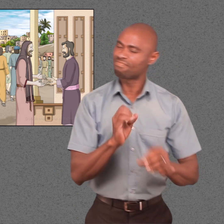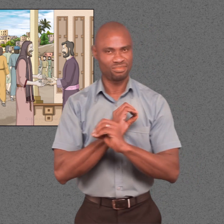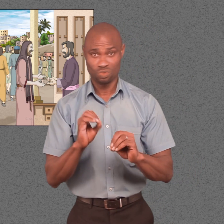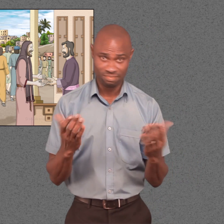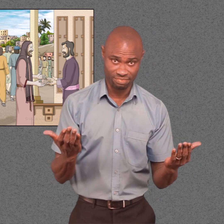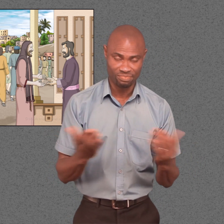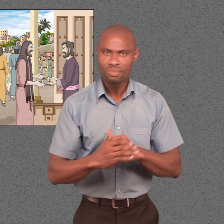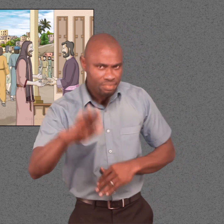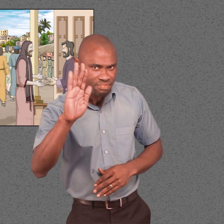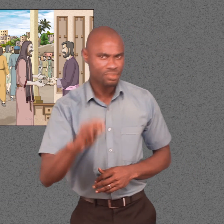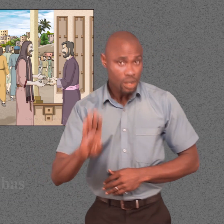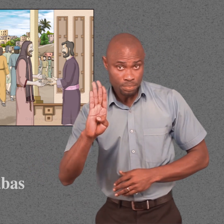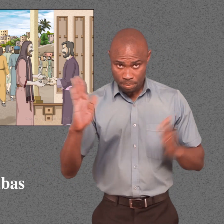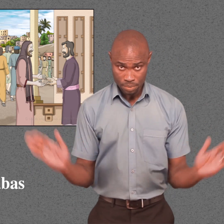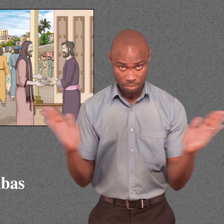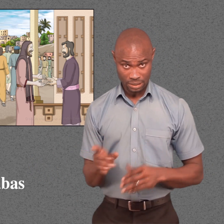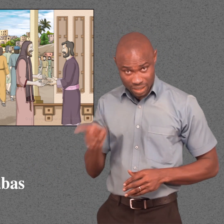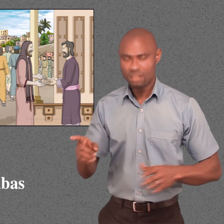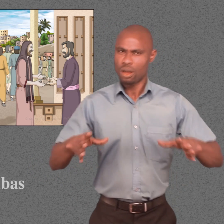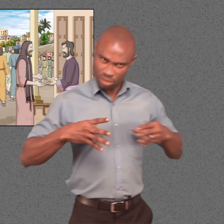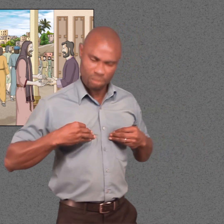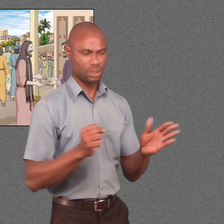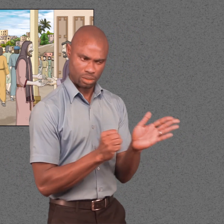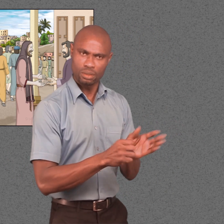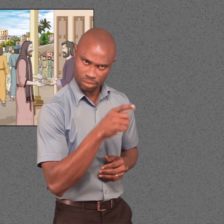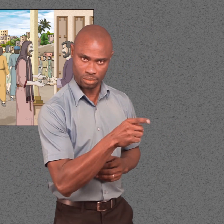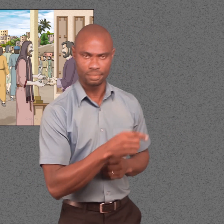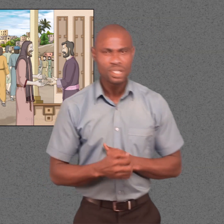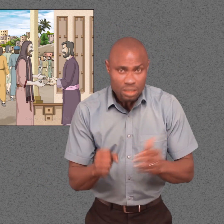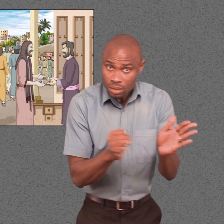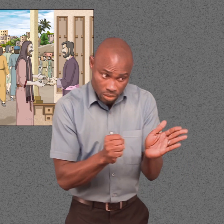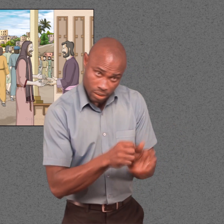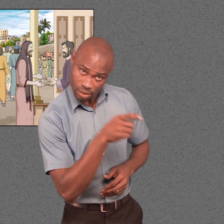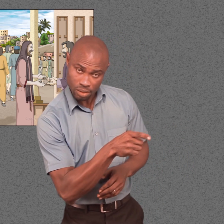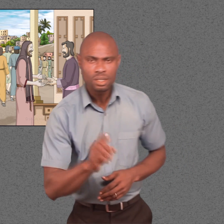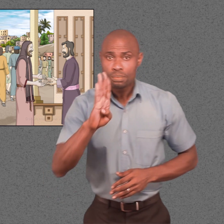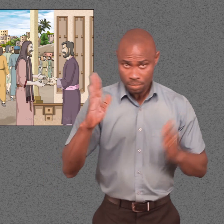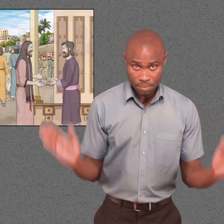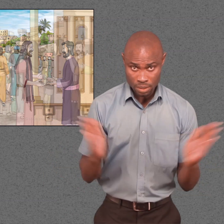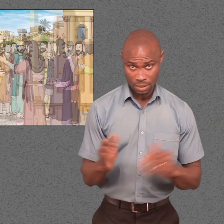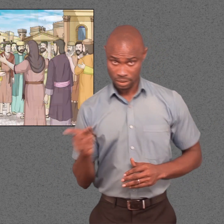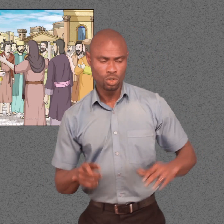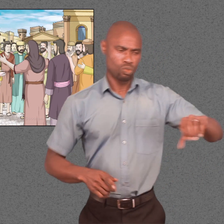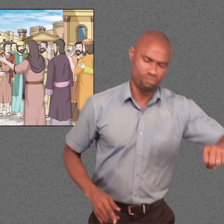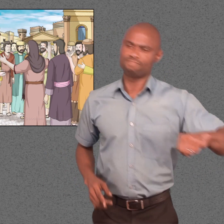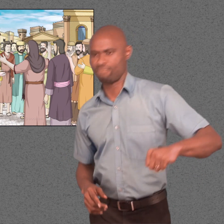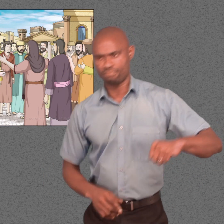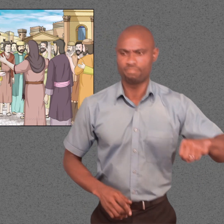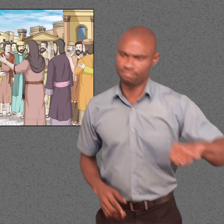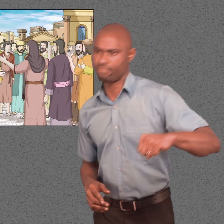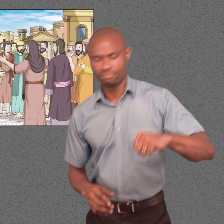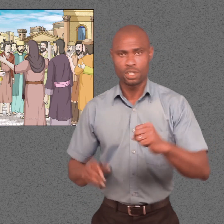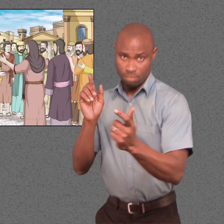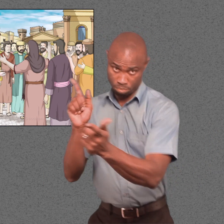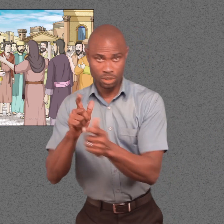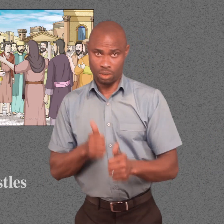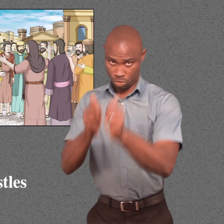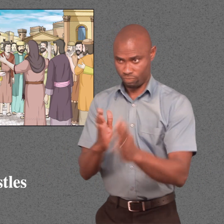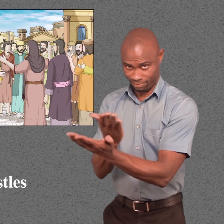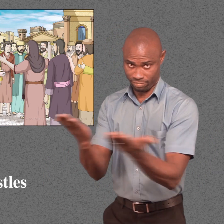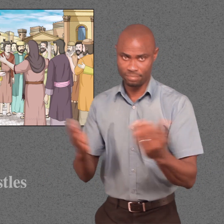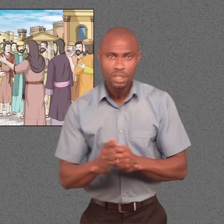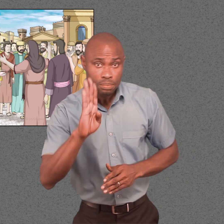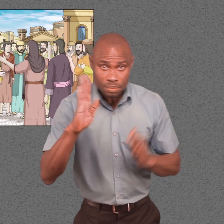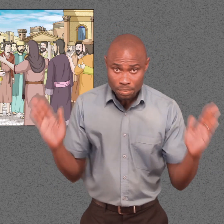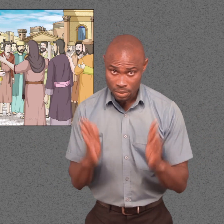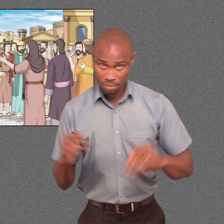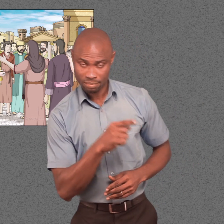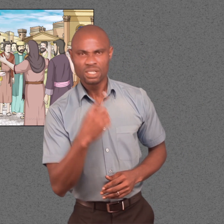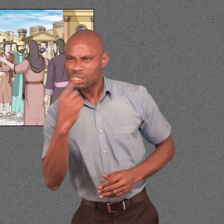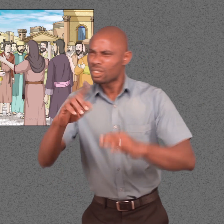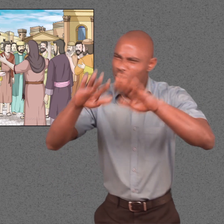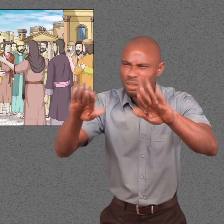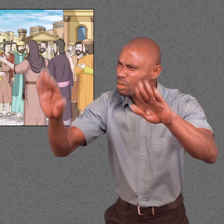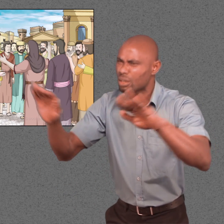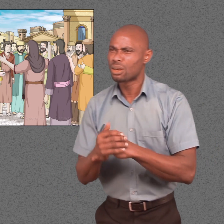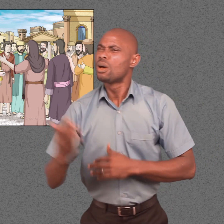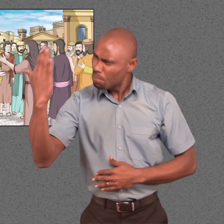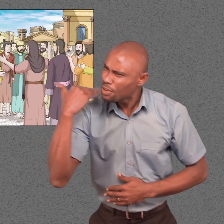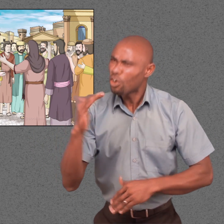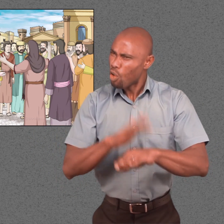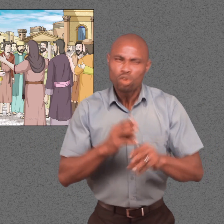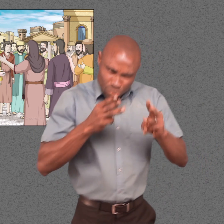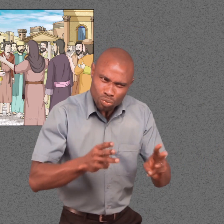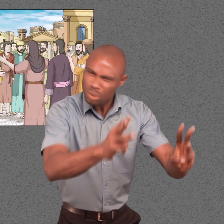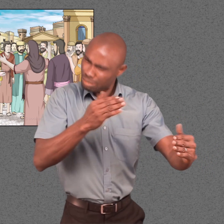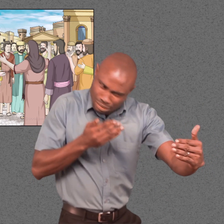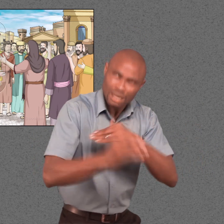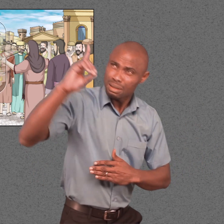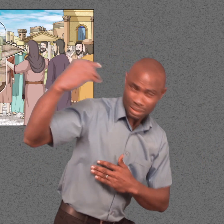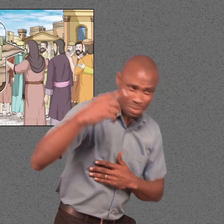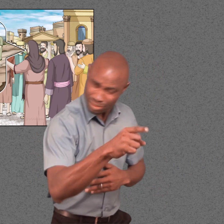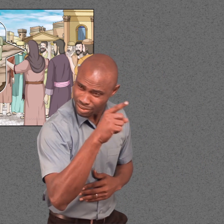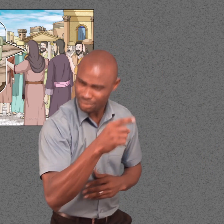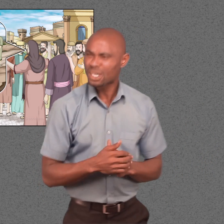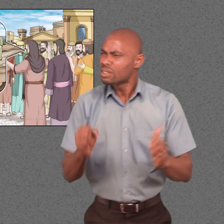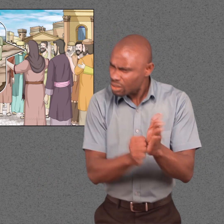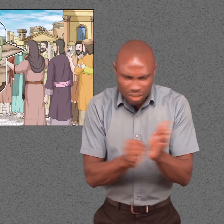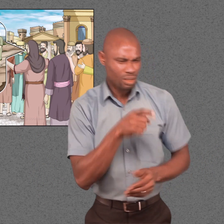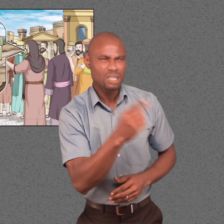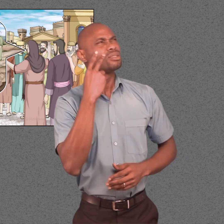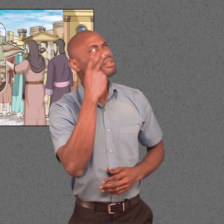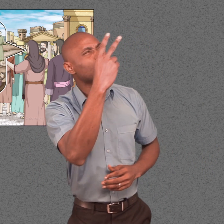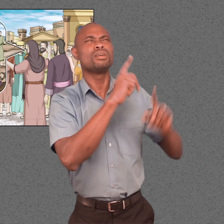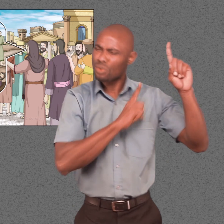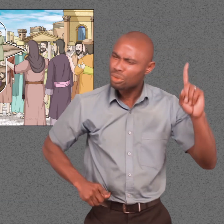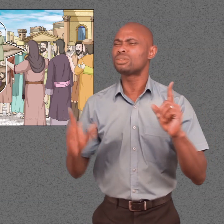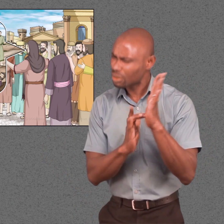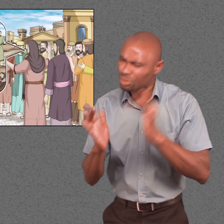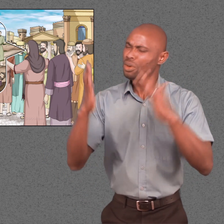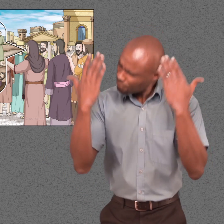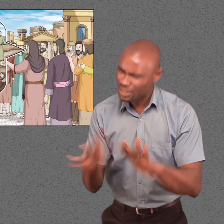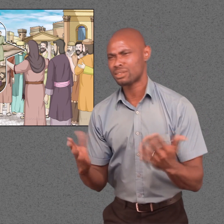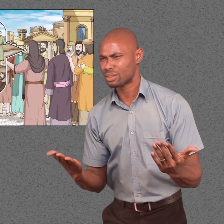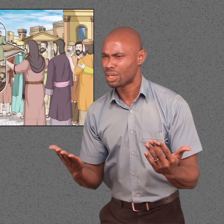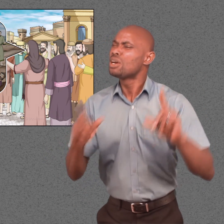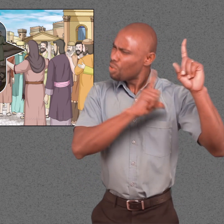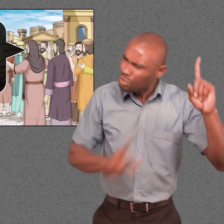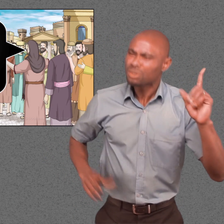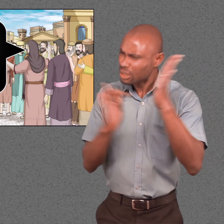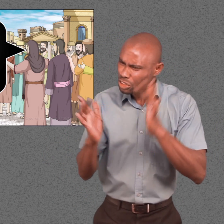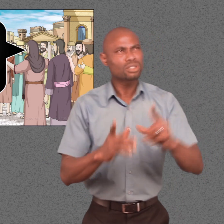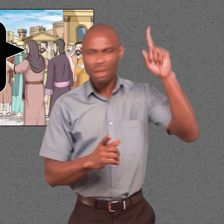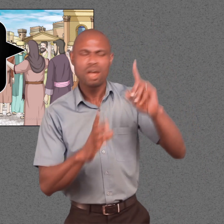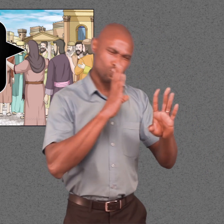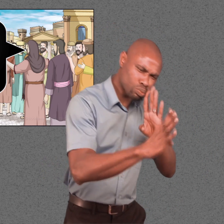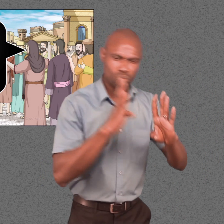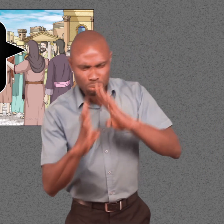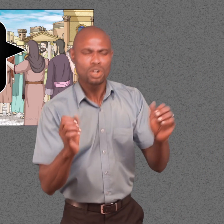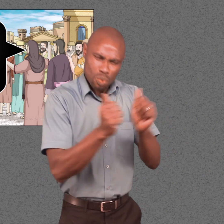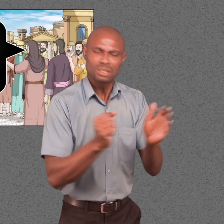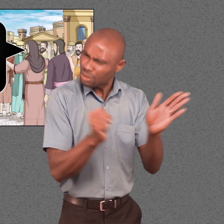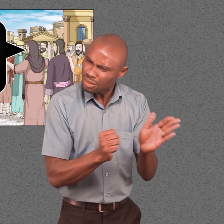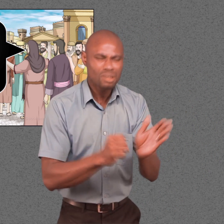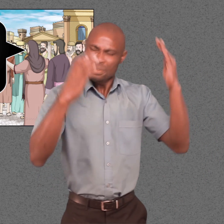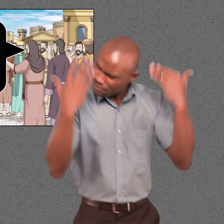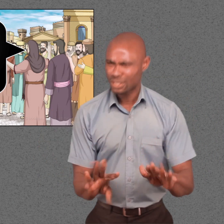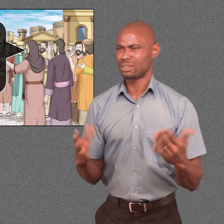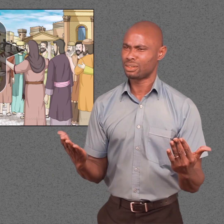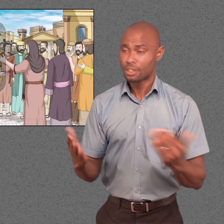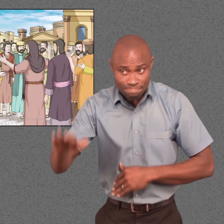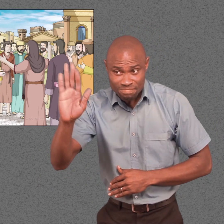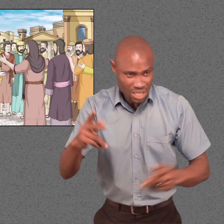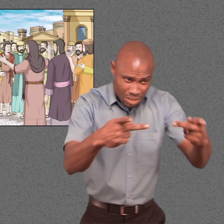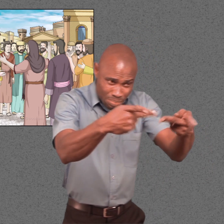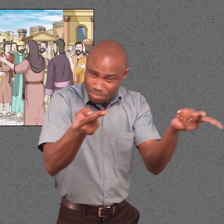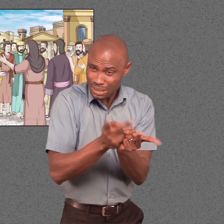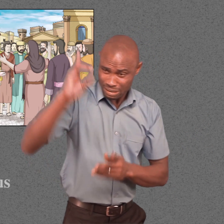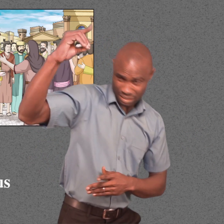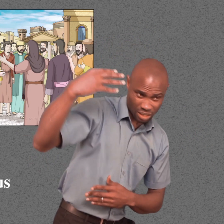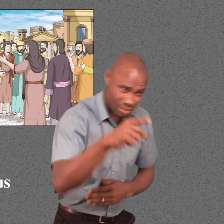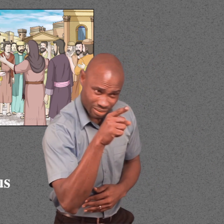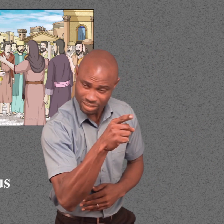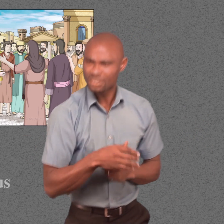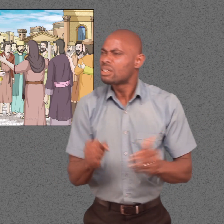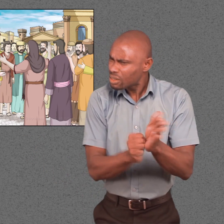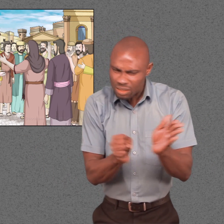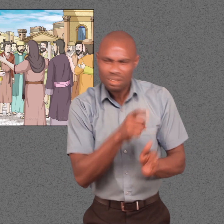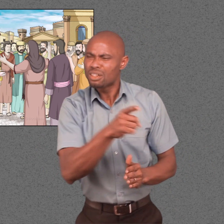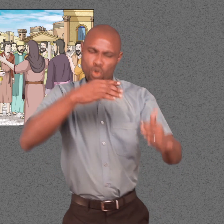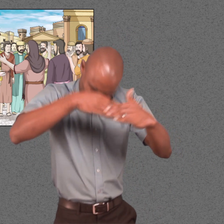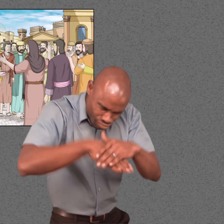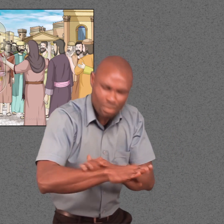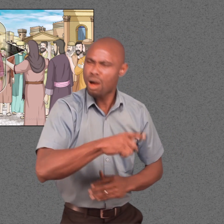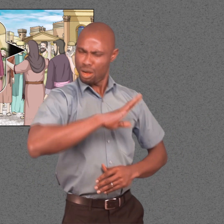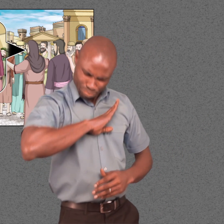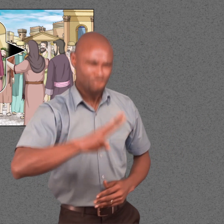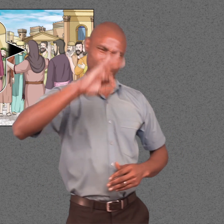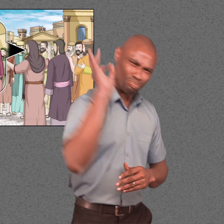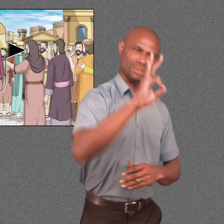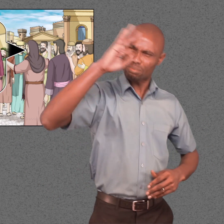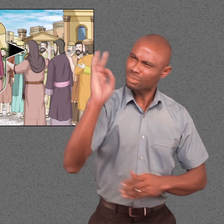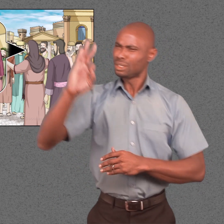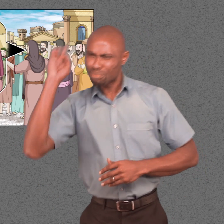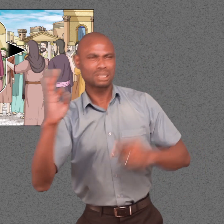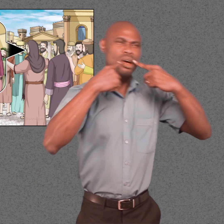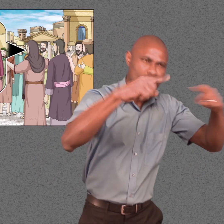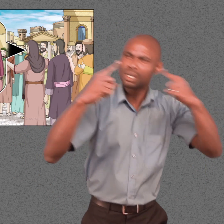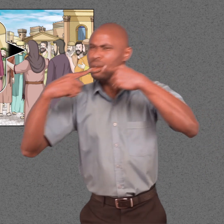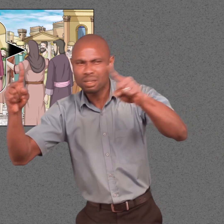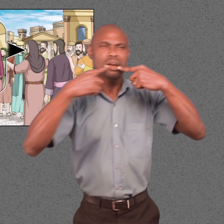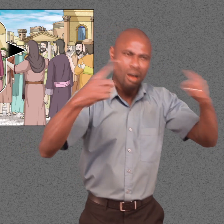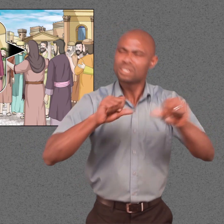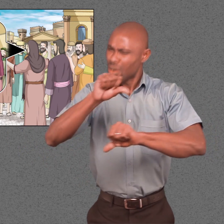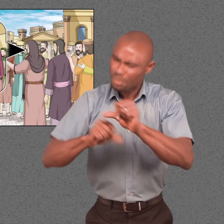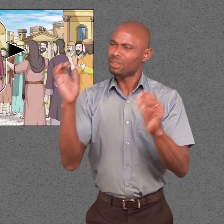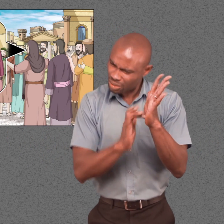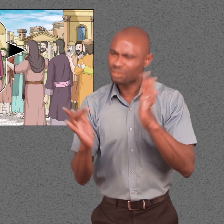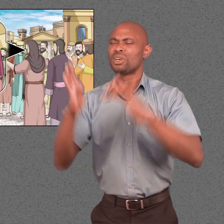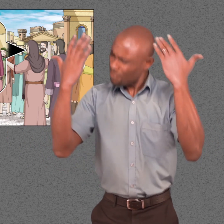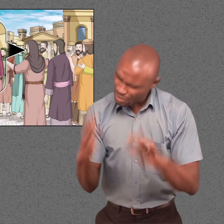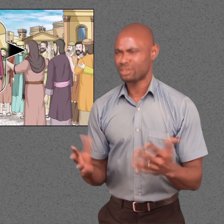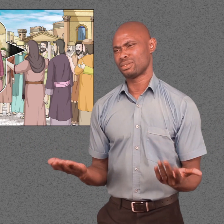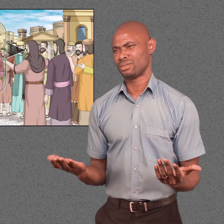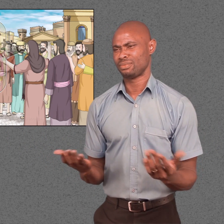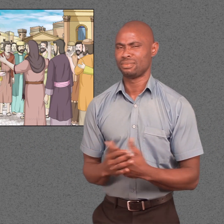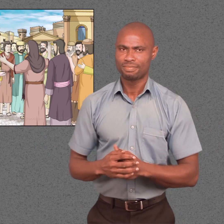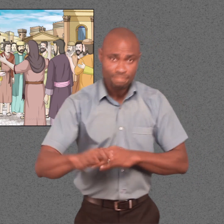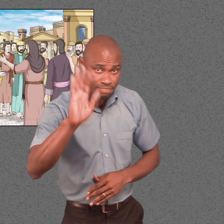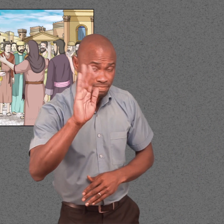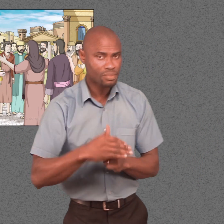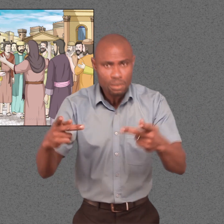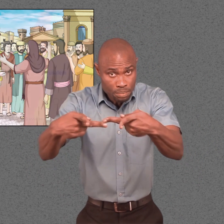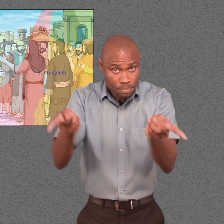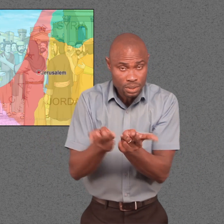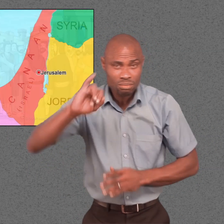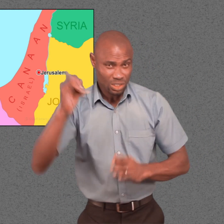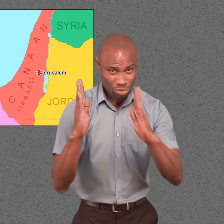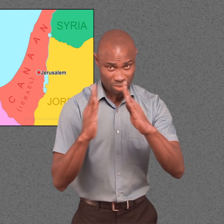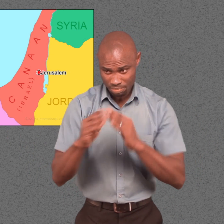Then Barnabas brought him to the apostles and described how Saul had seen the Lord, who spoke to him on the road to Damascus, and how Saul had spoken boldly in that city in the name of Jesus.